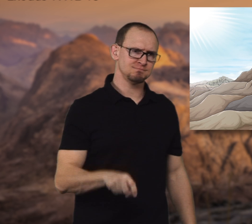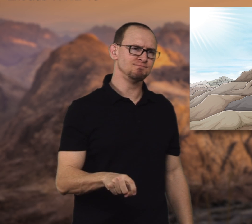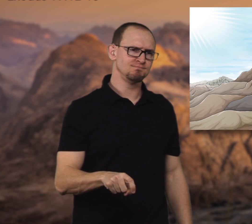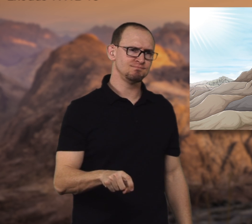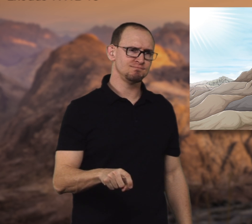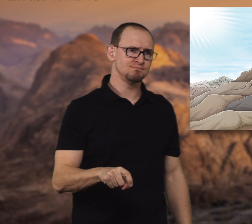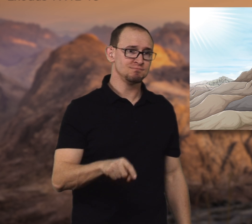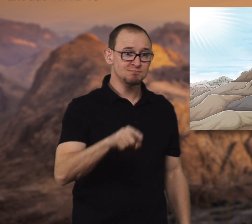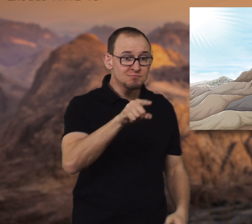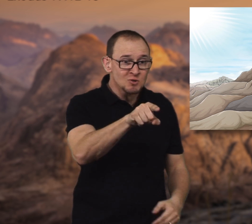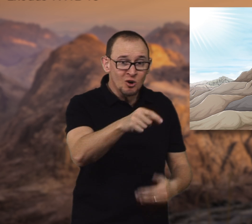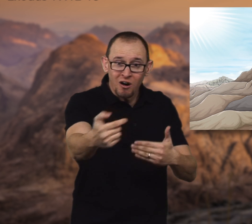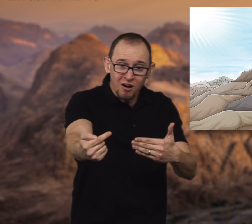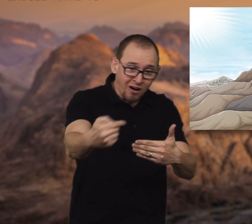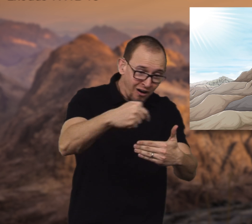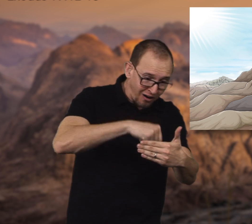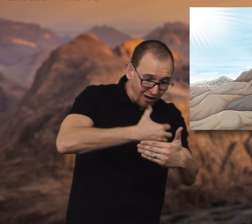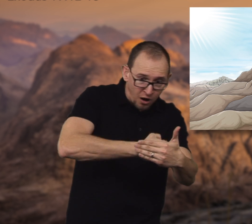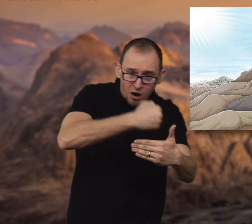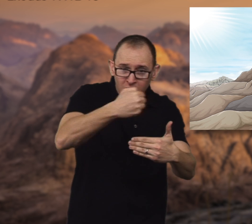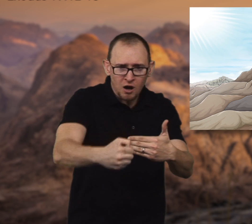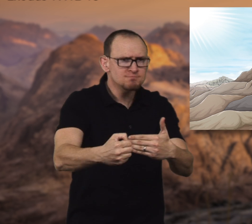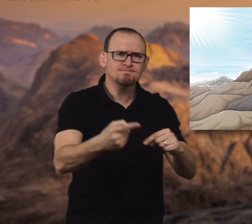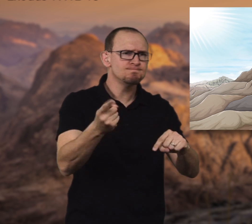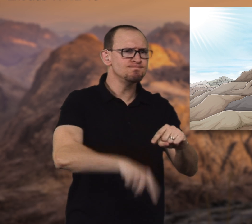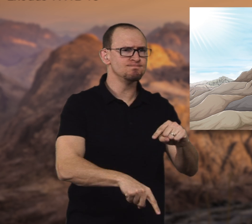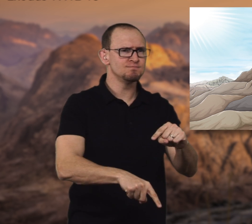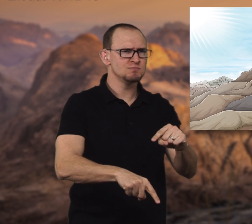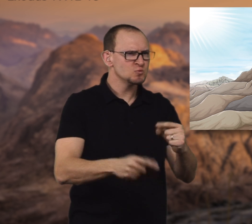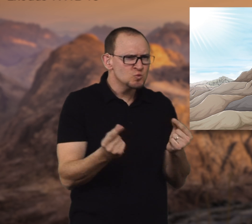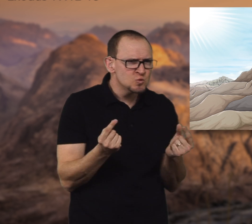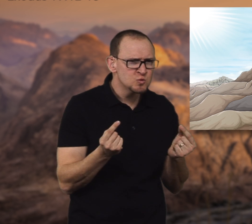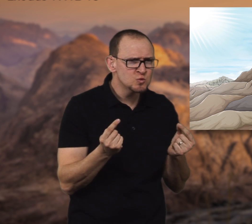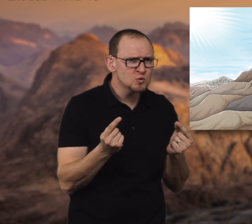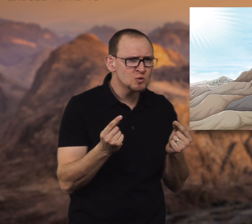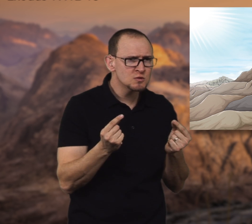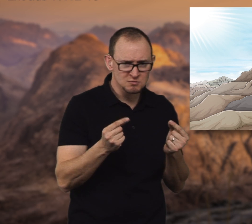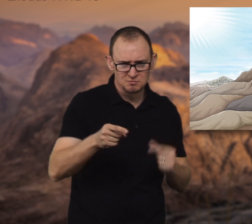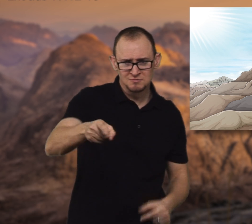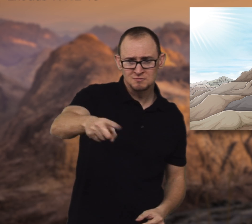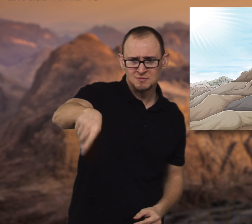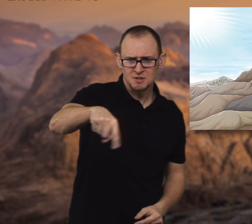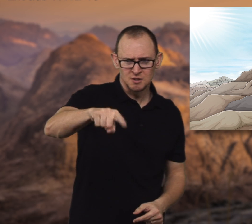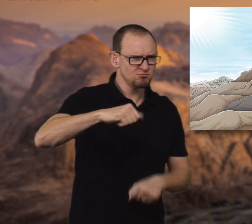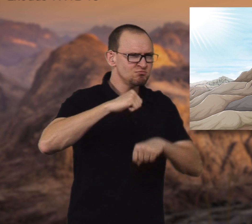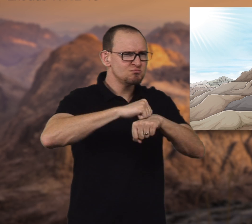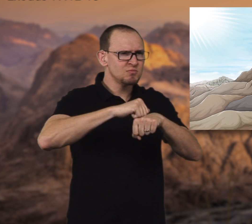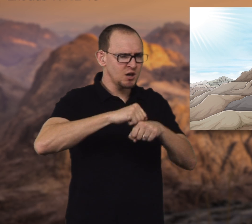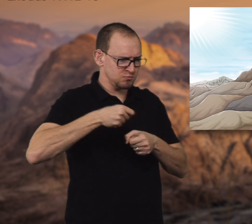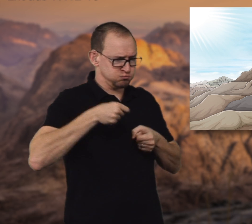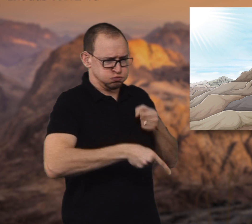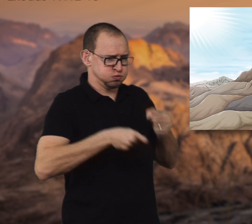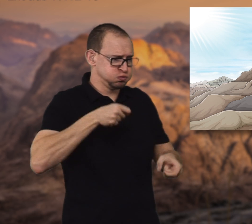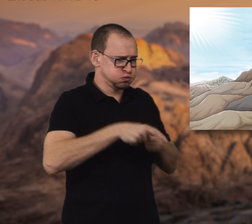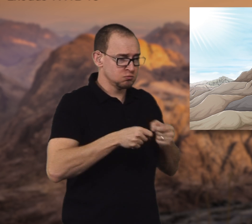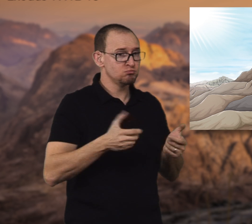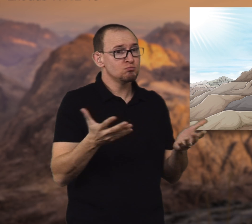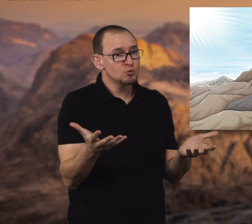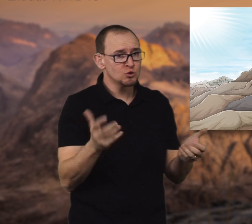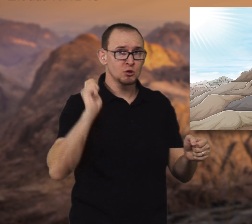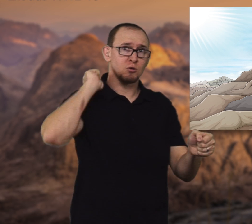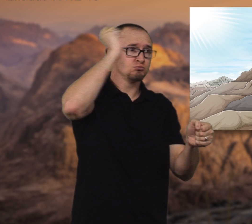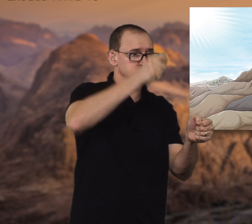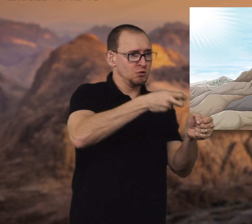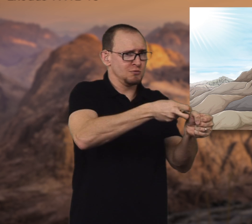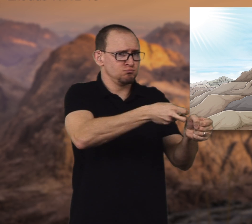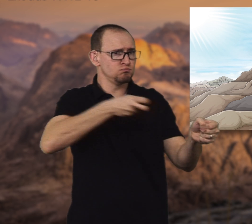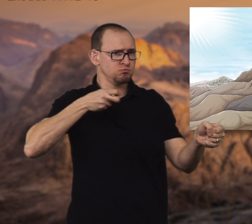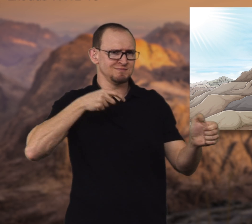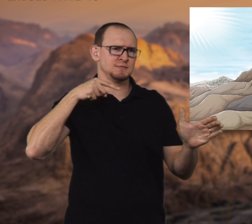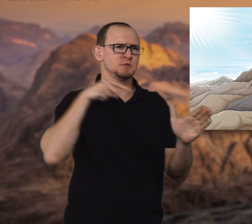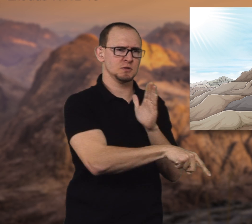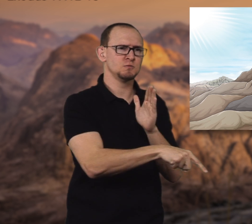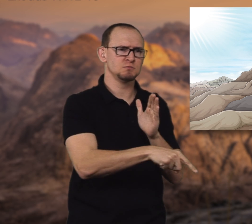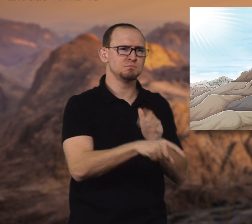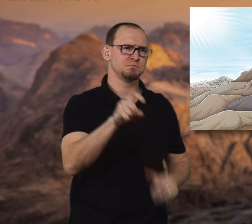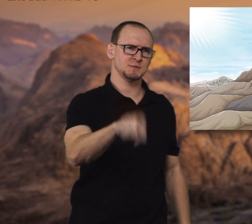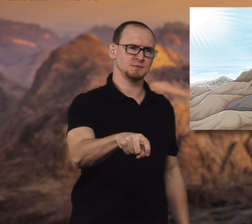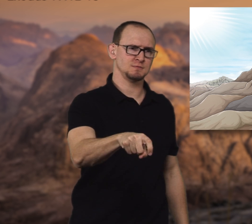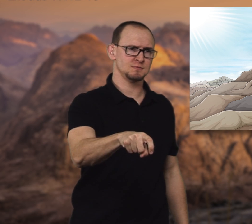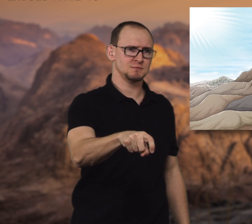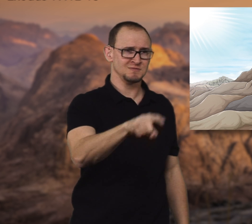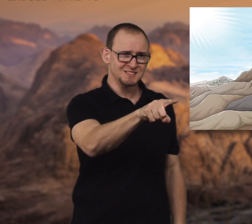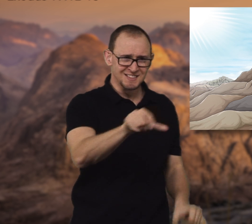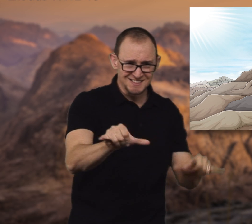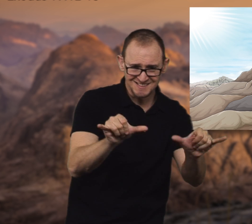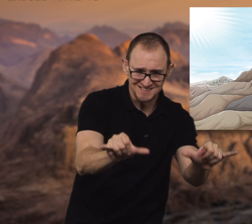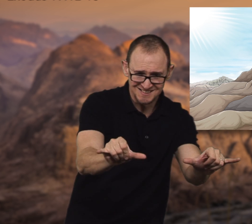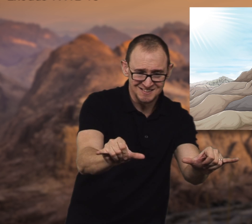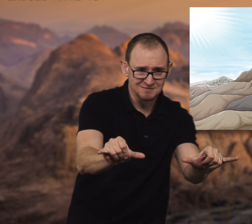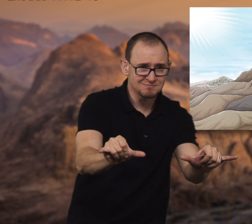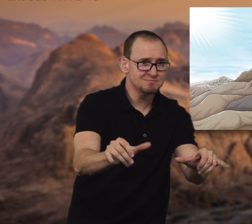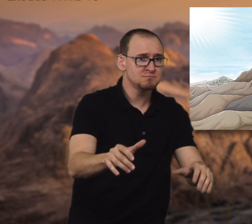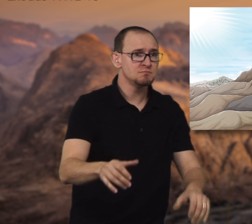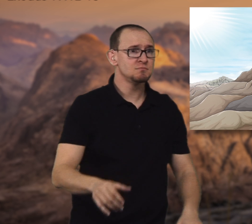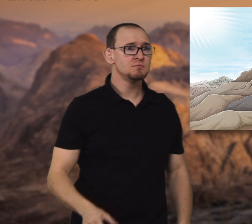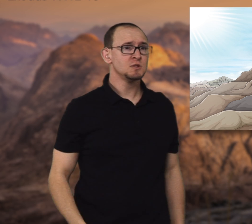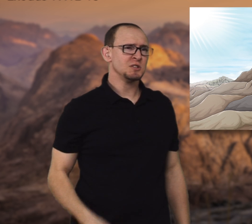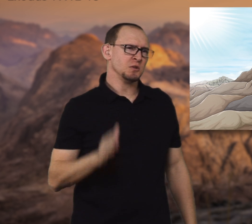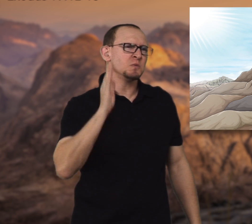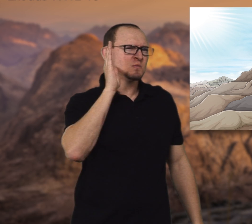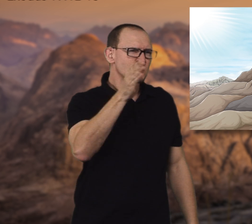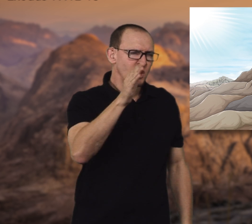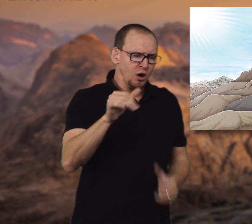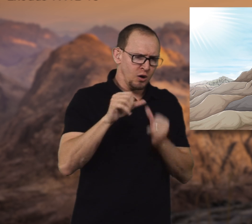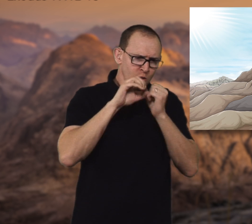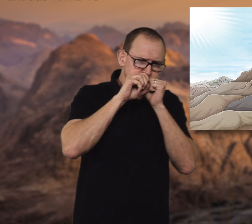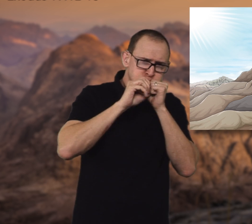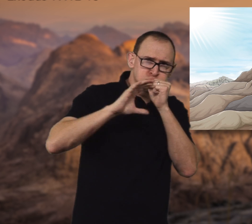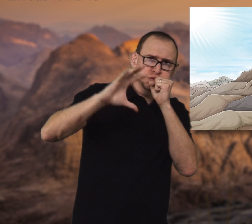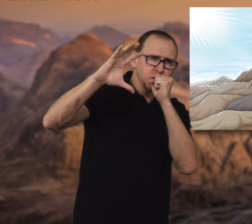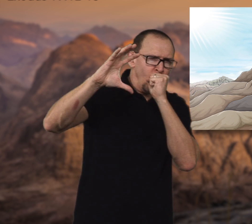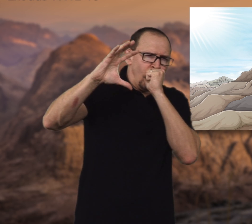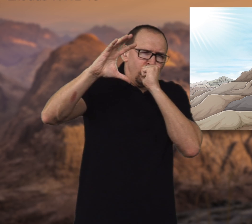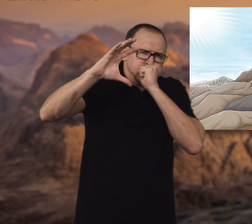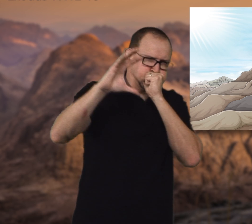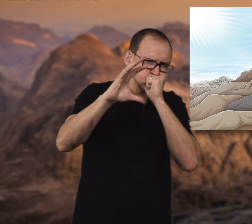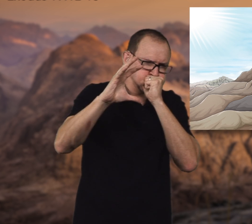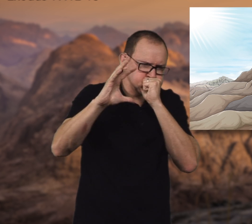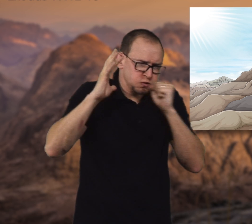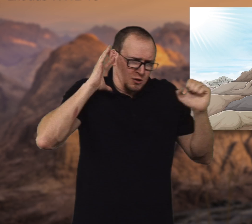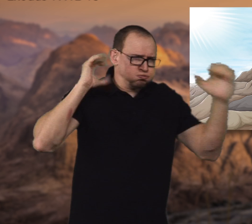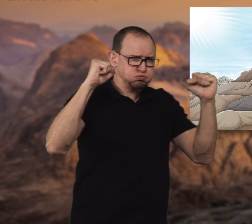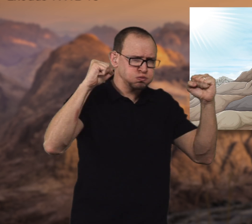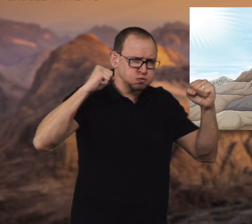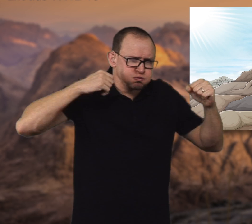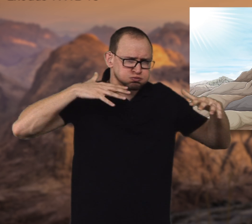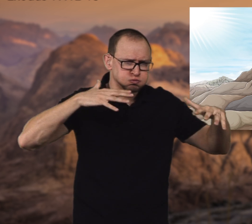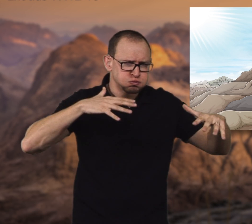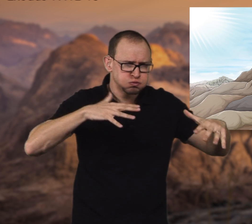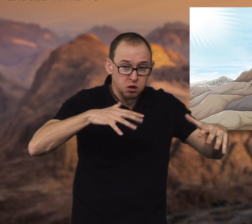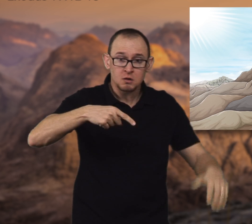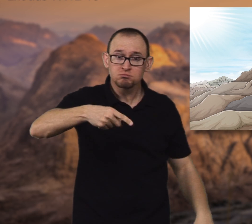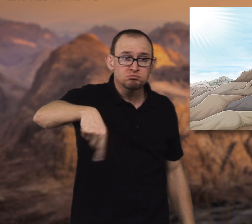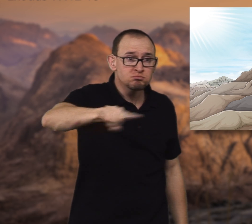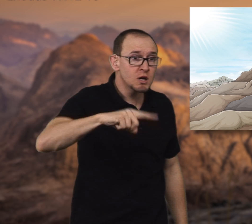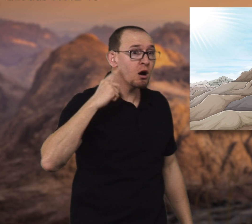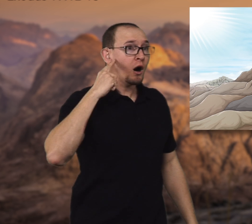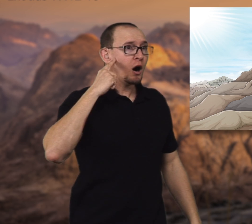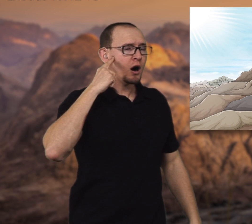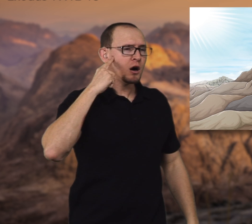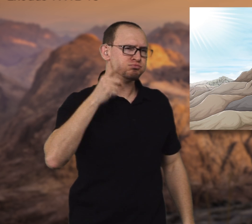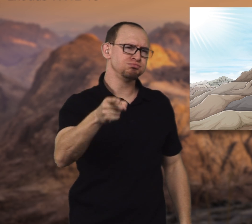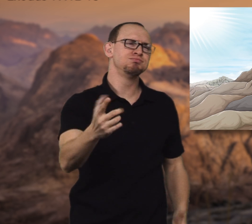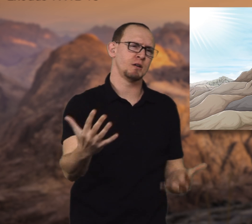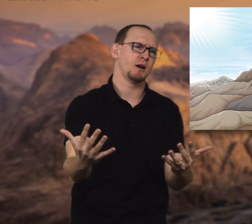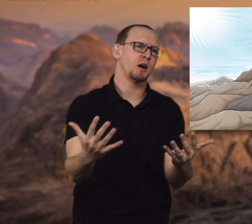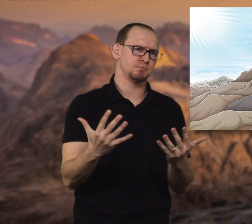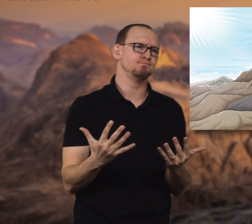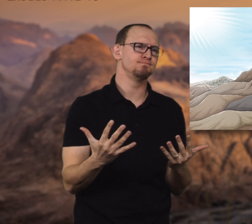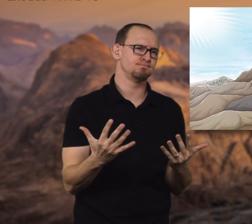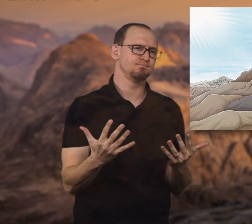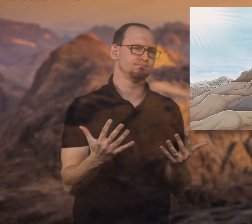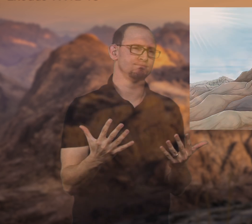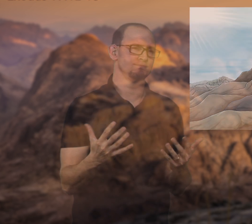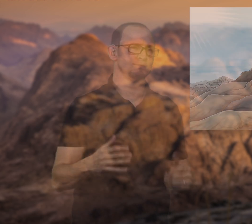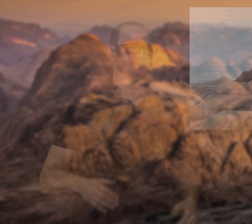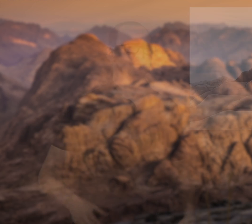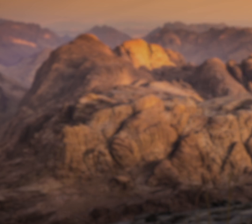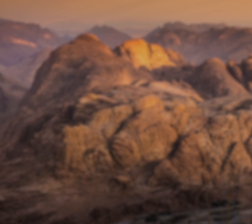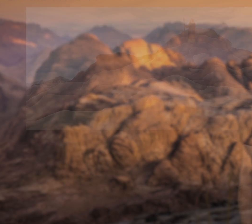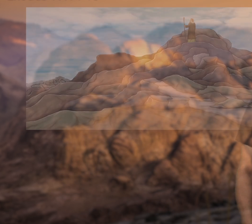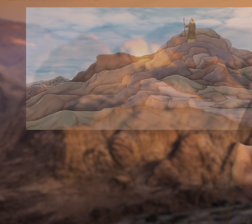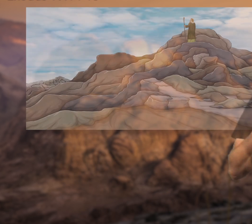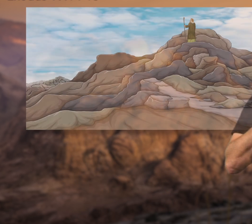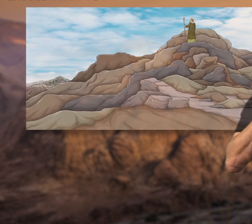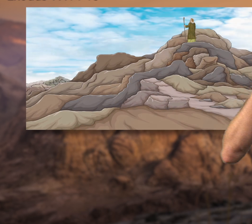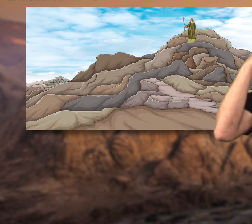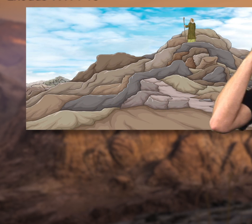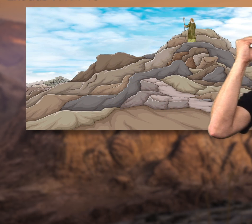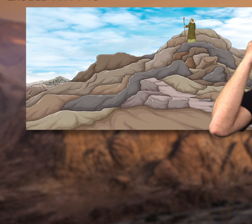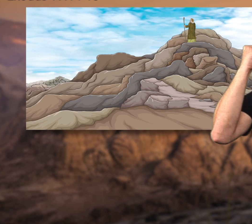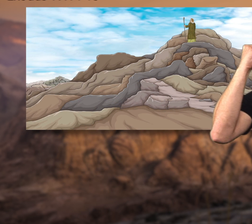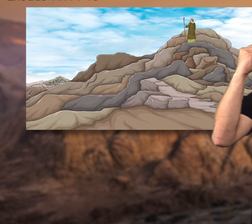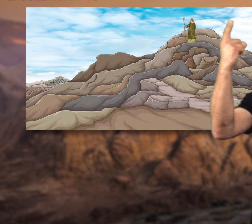No hand shall touch him, but he shall surely be stoned or shot with arrows—whether man or beast, he must not live.’ Only when the ram’s horn sounds a long blast may they approach the mountain.”